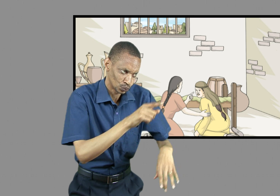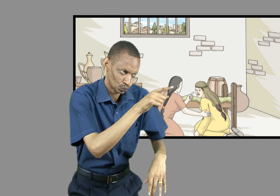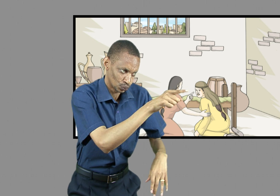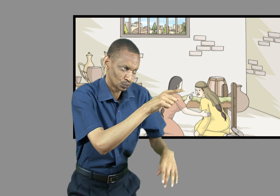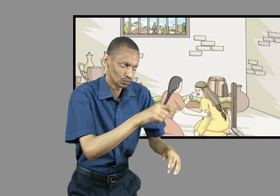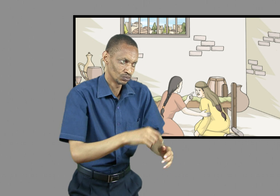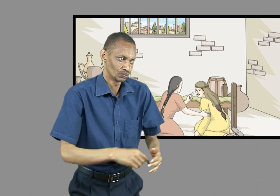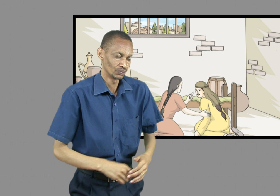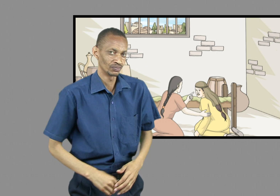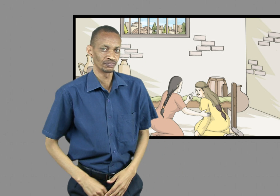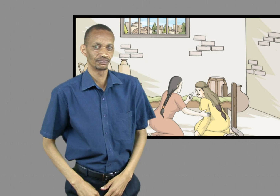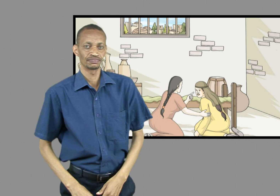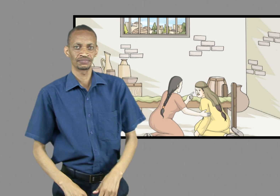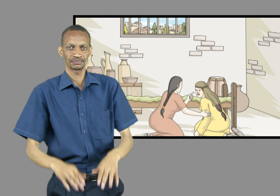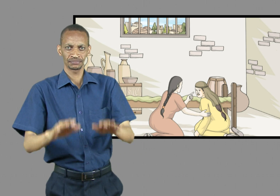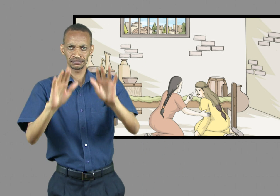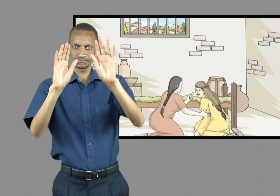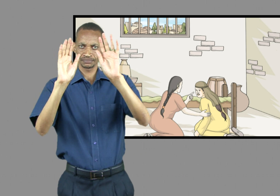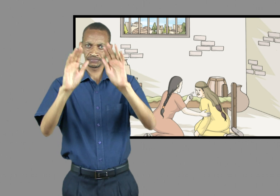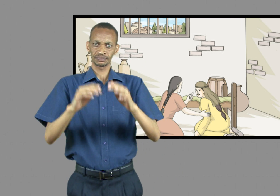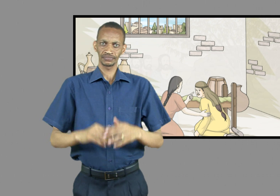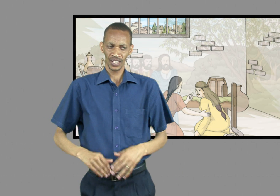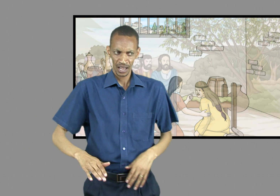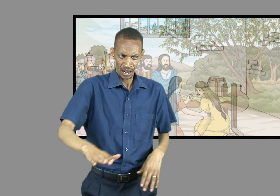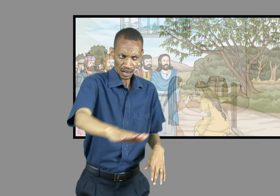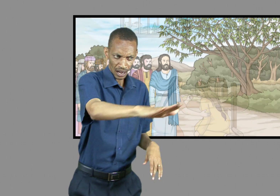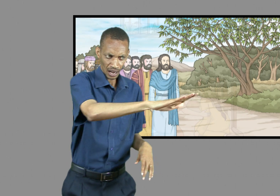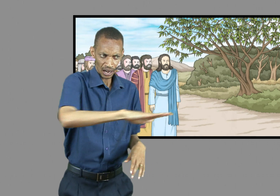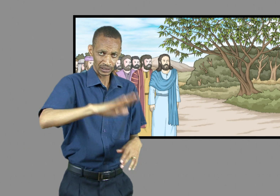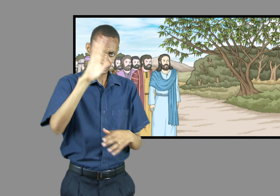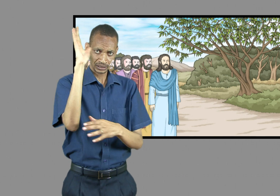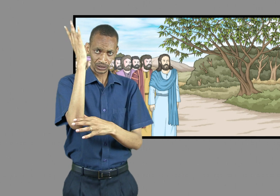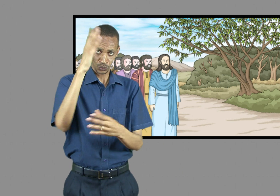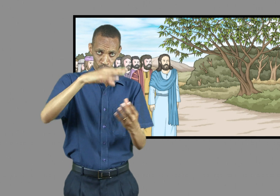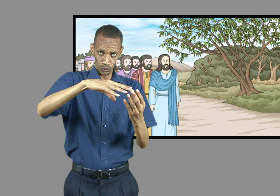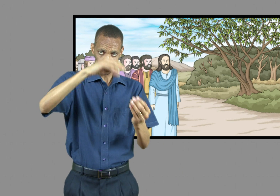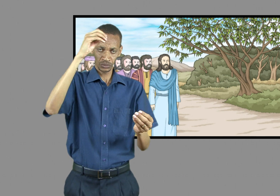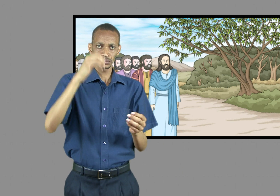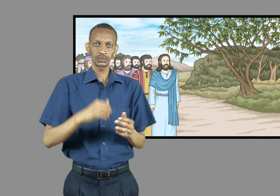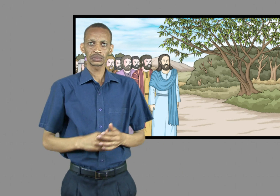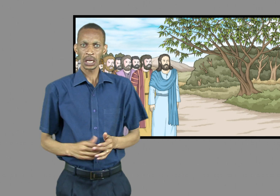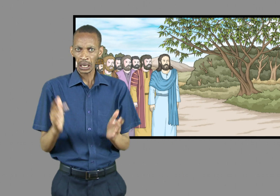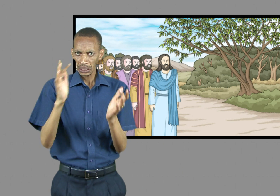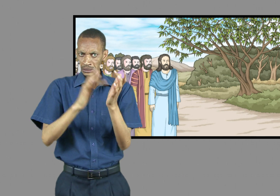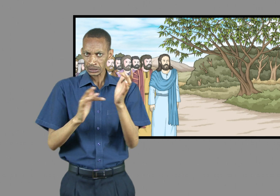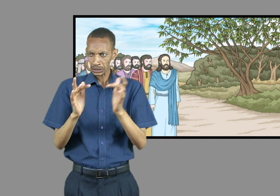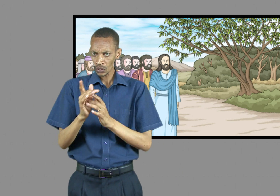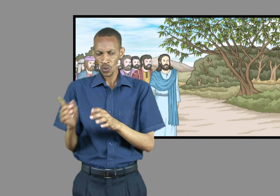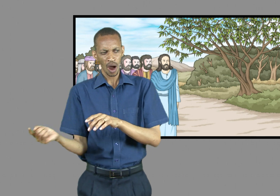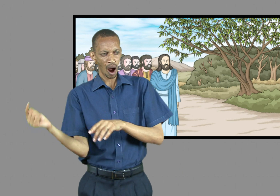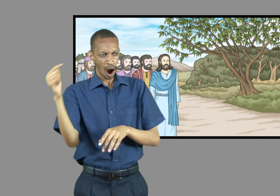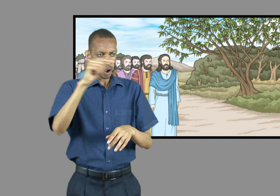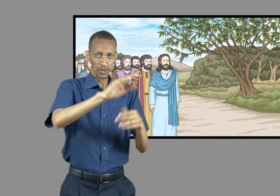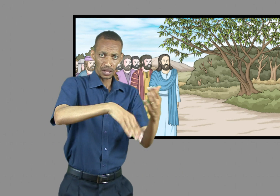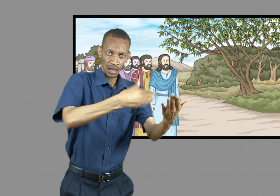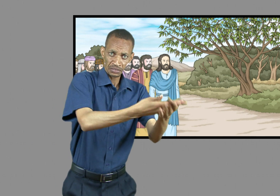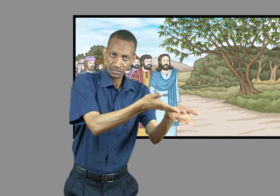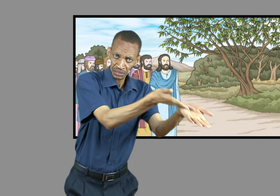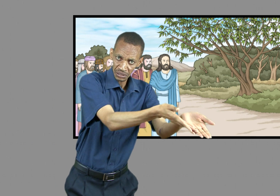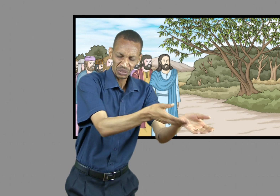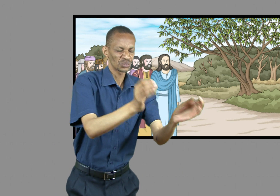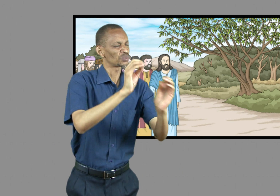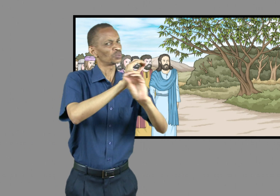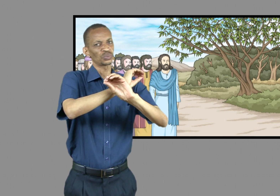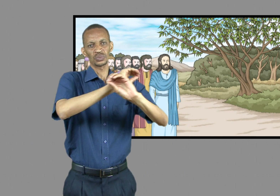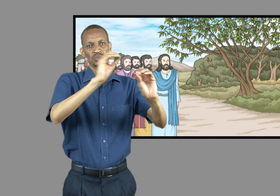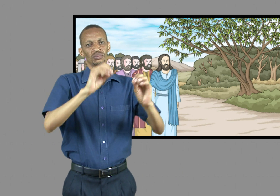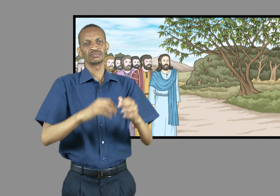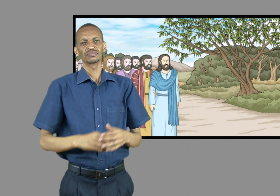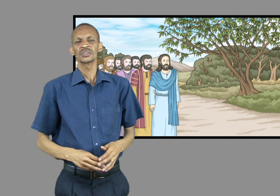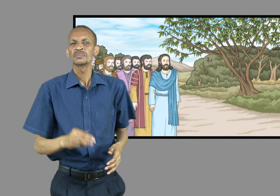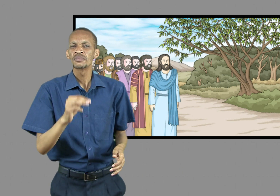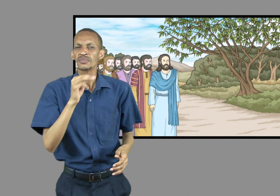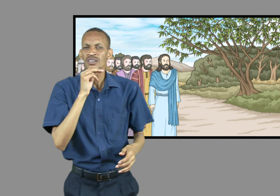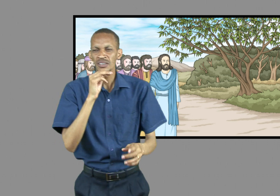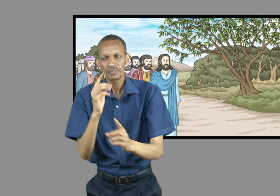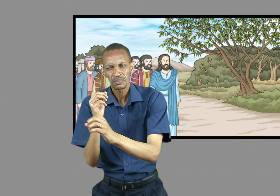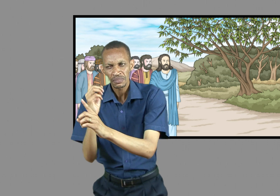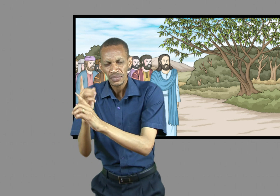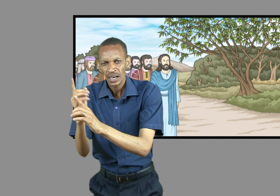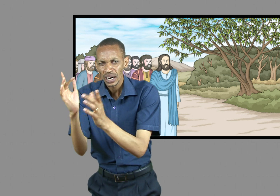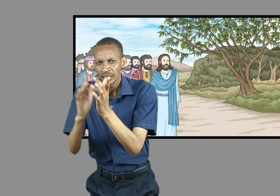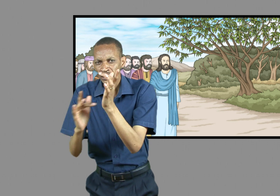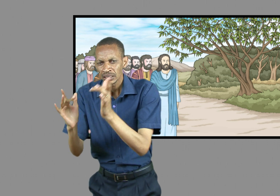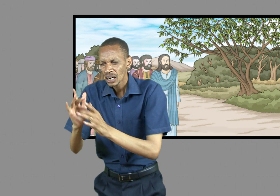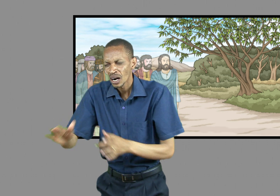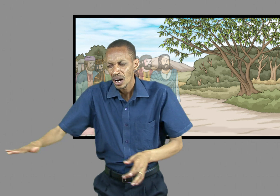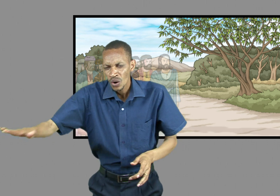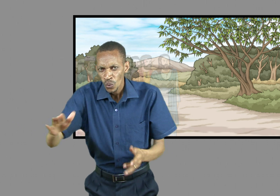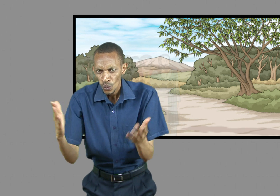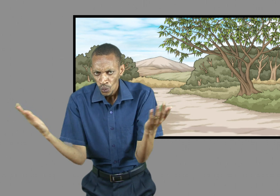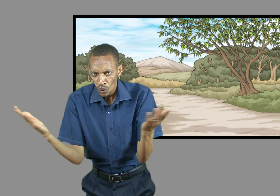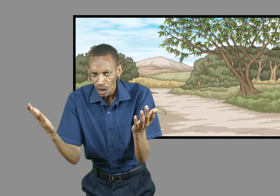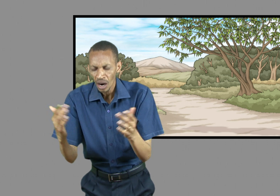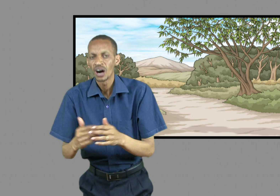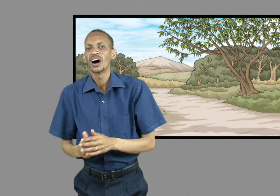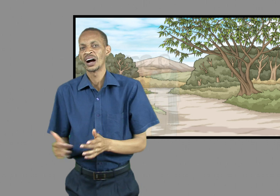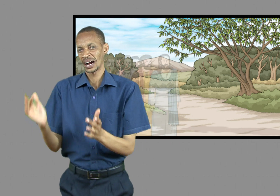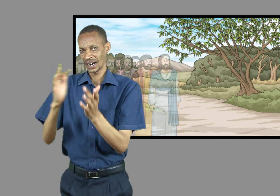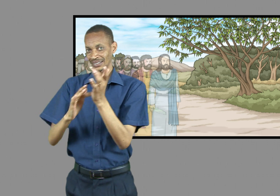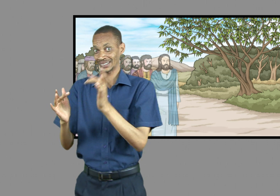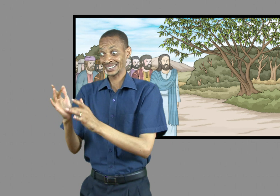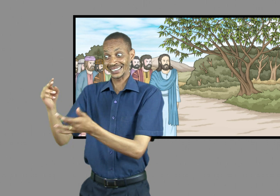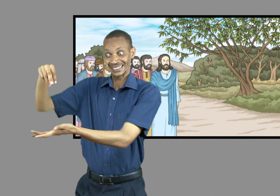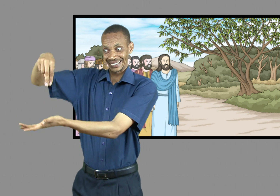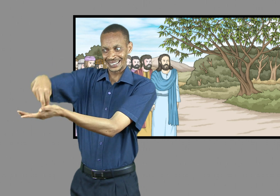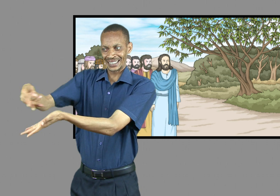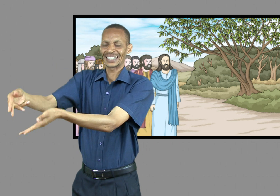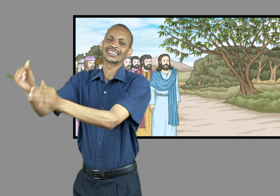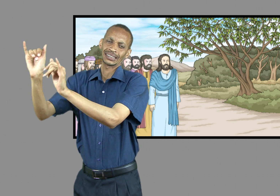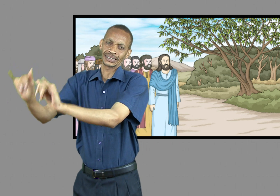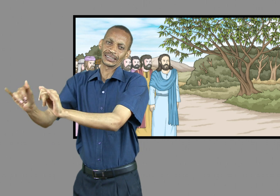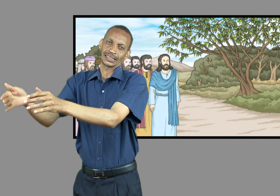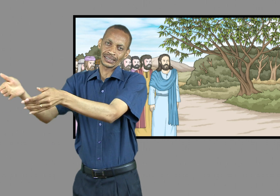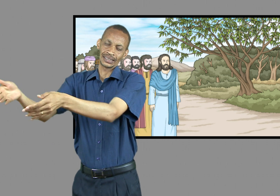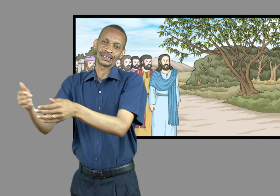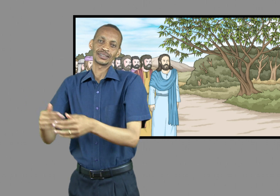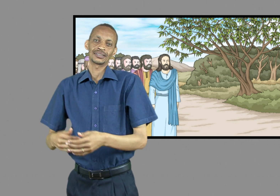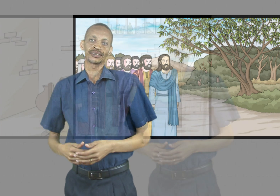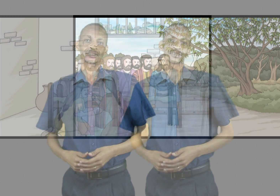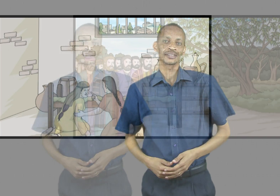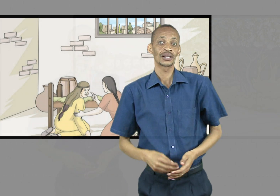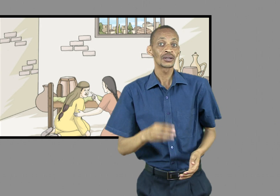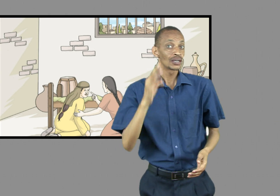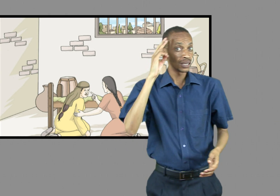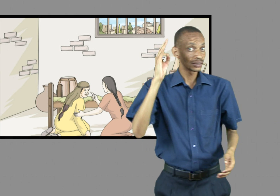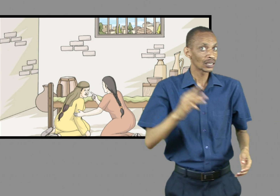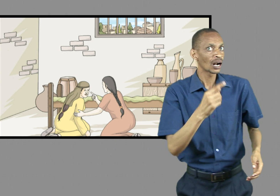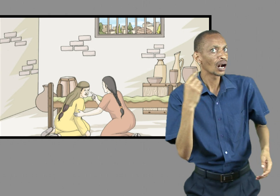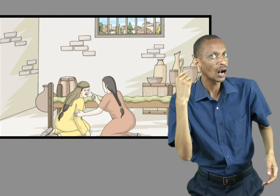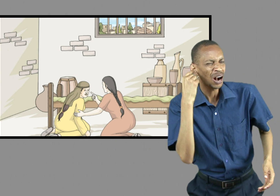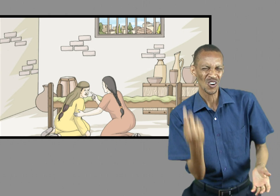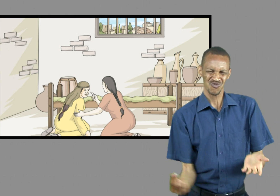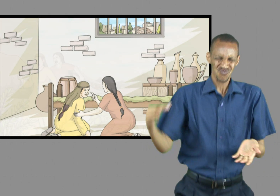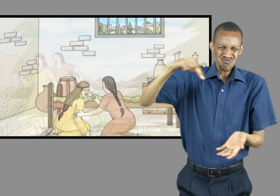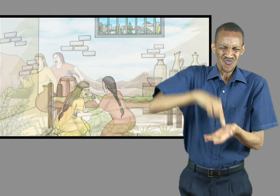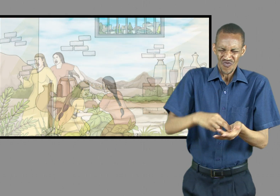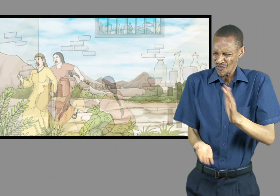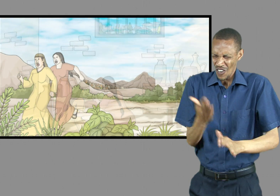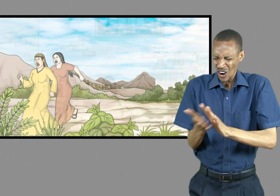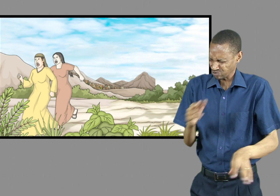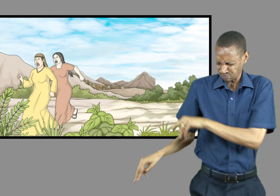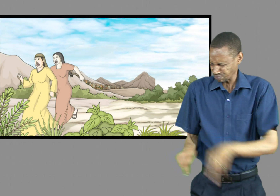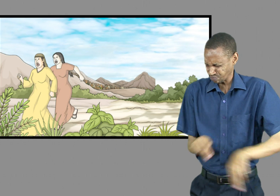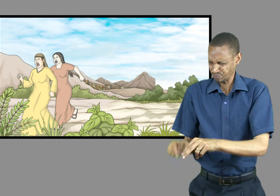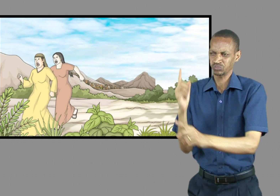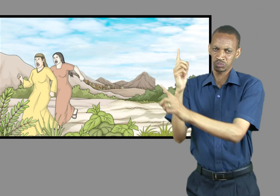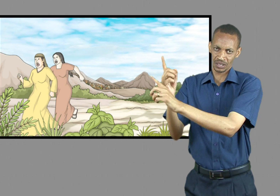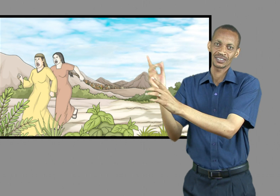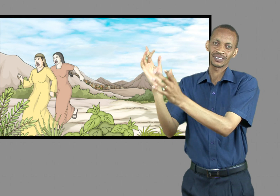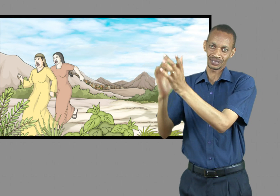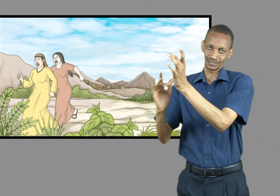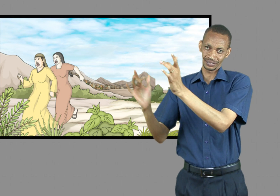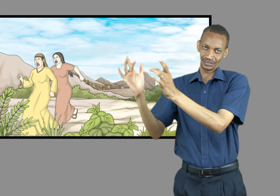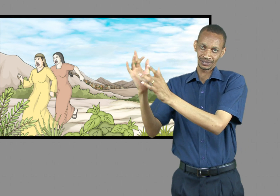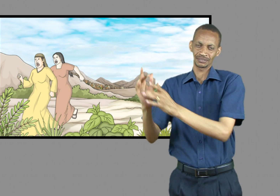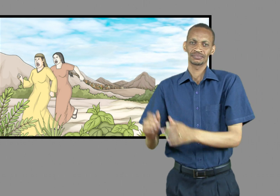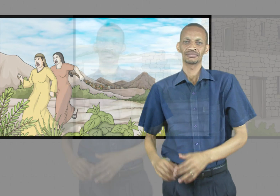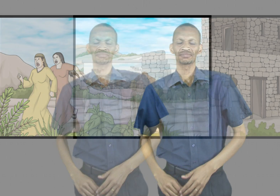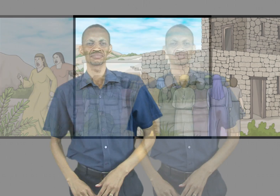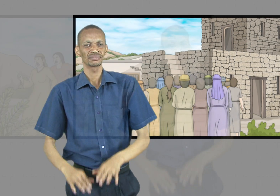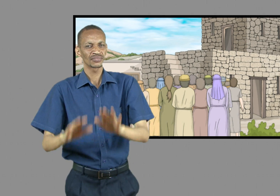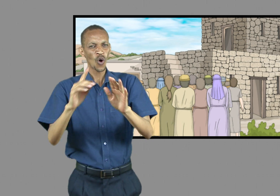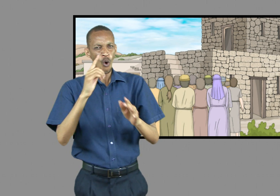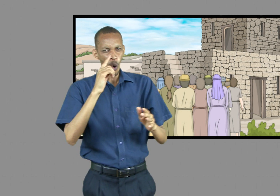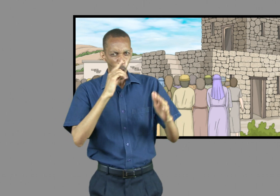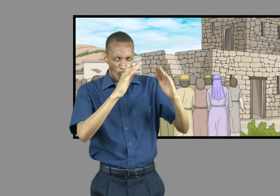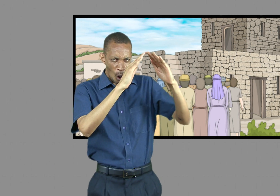And when Mary heard this, she got up quickly and went to Him. Now Jesus had not yet entered the village, but was still at the place where Martha had met Him.